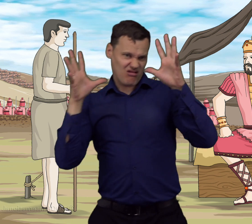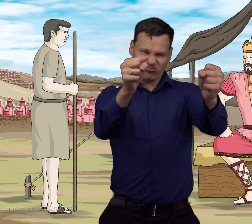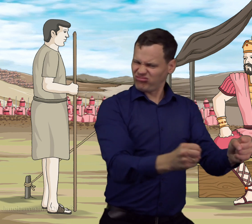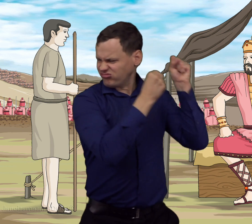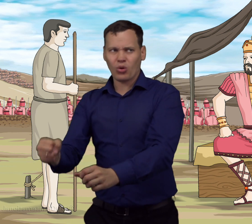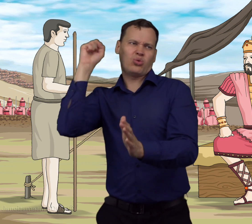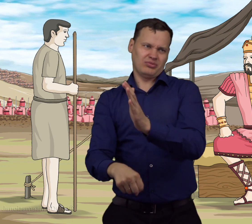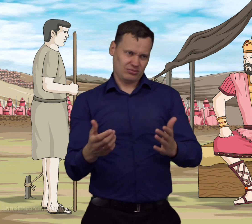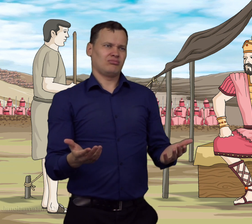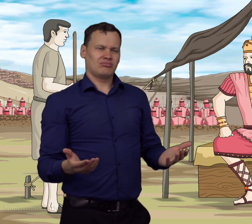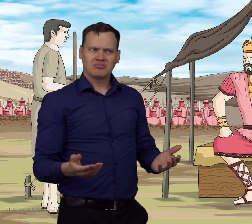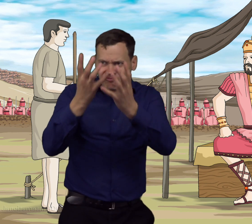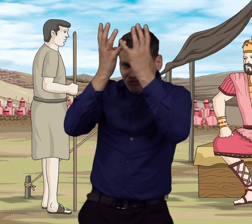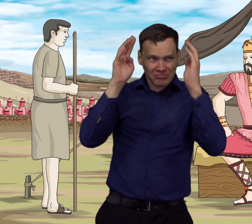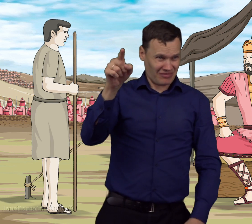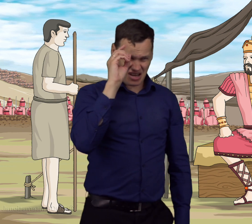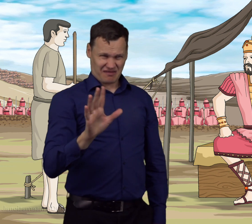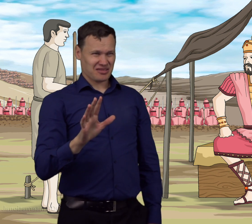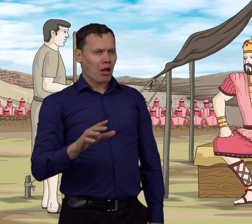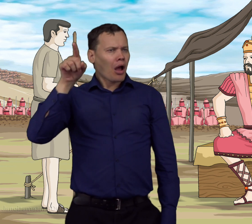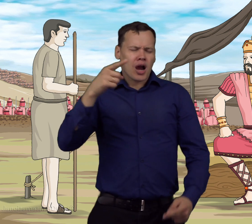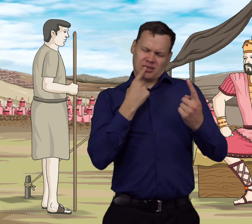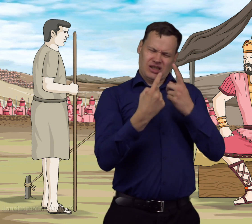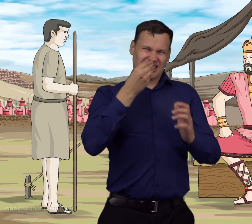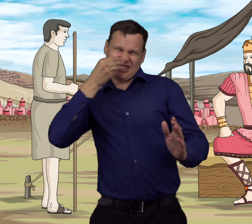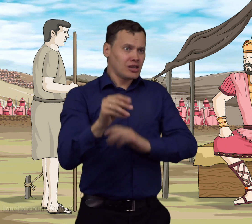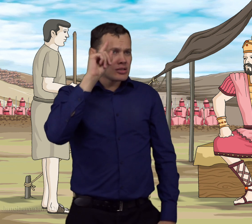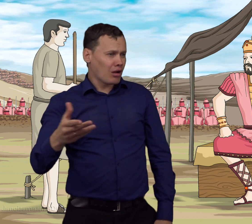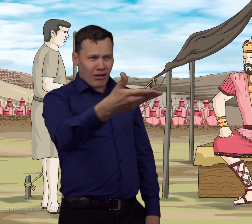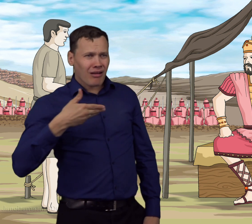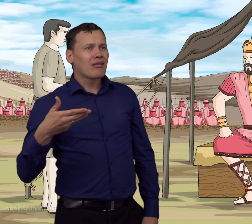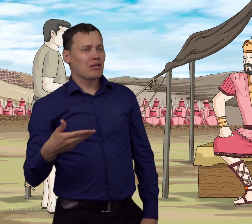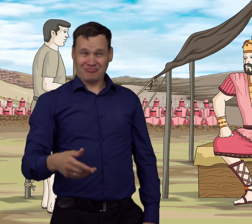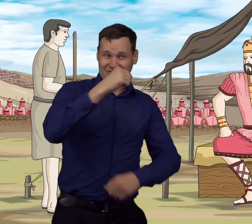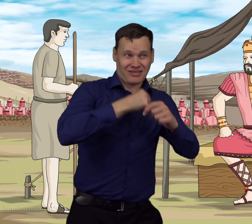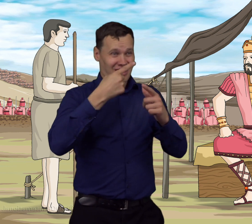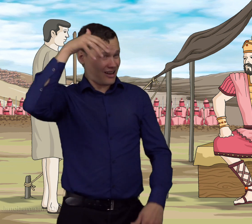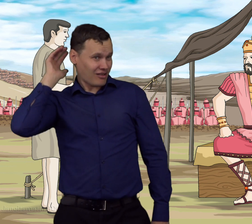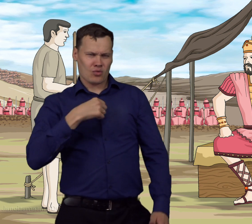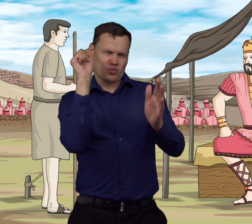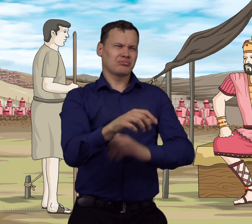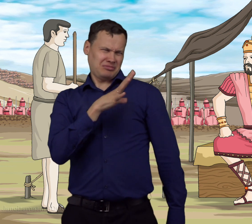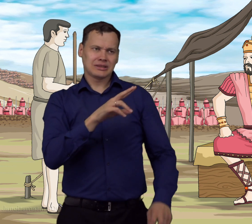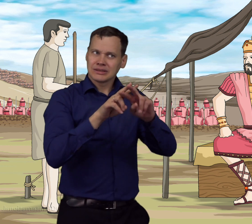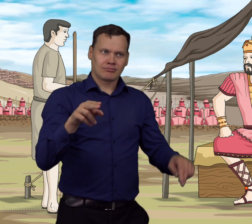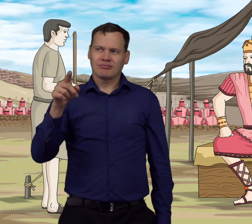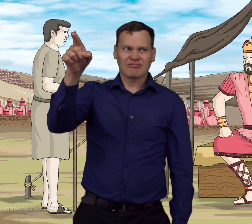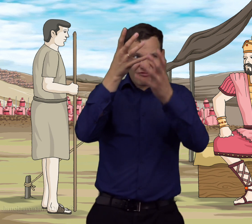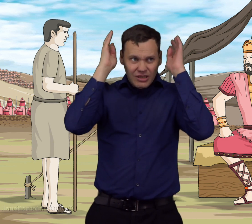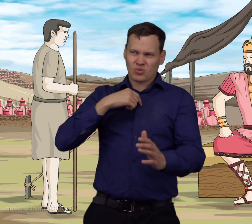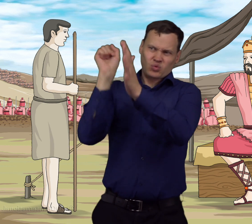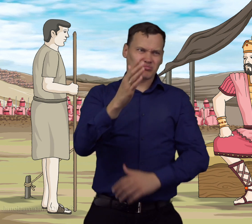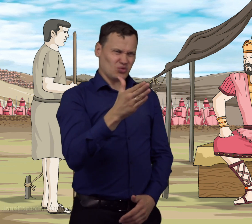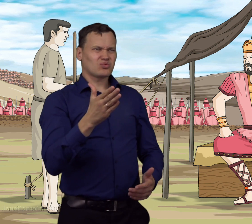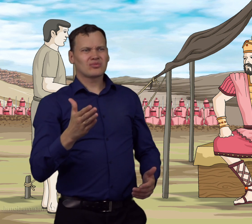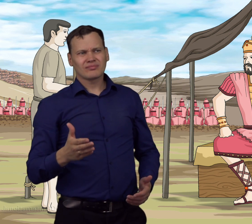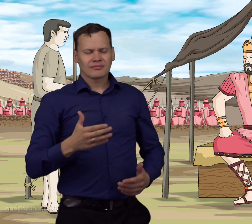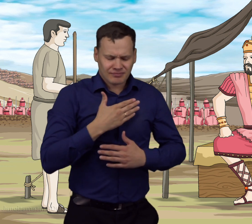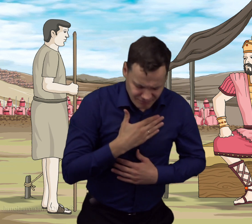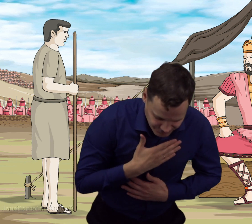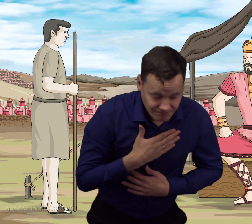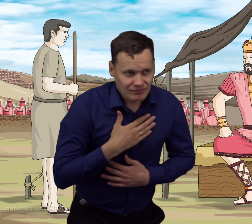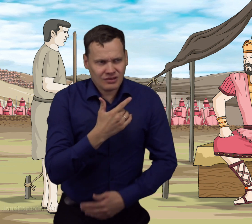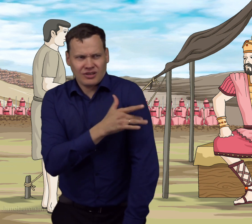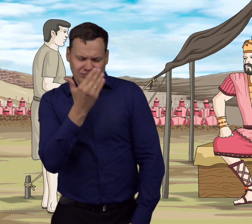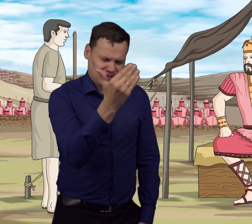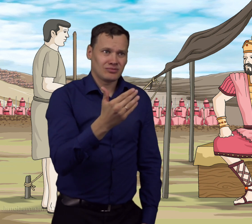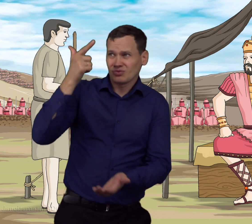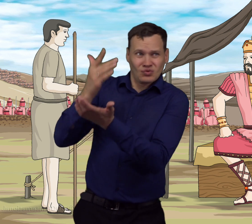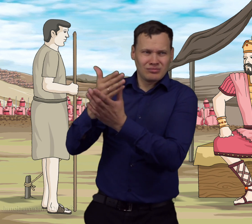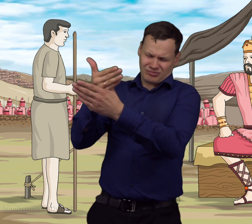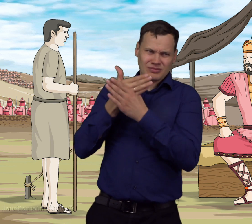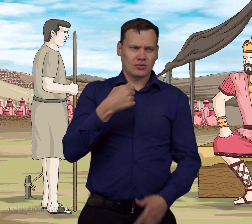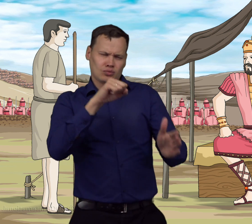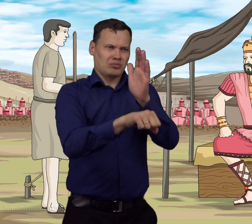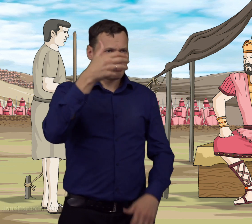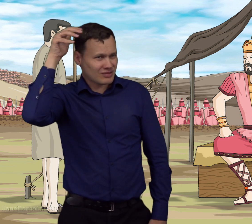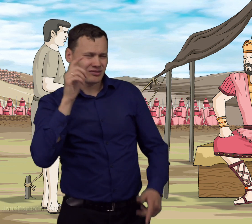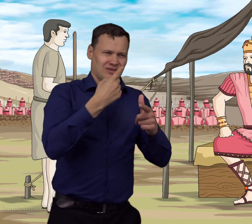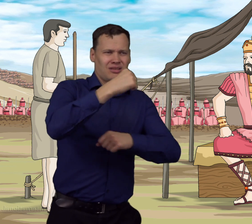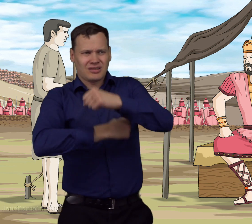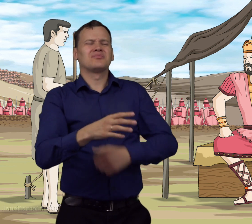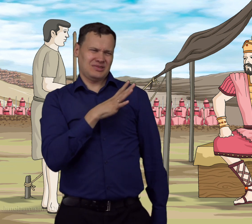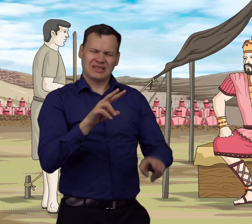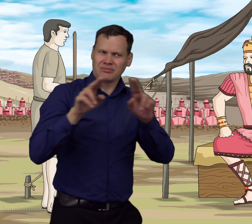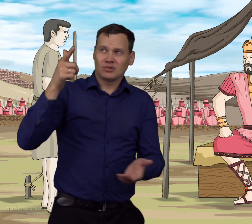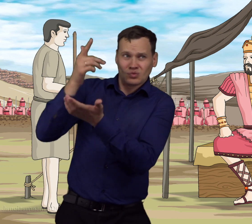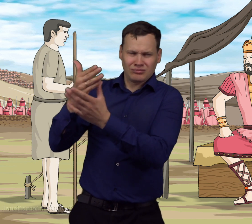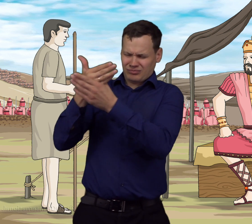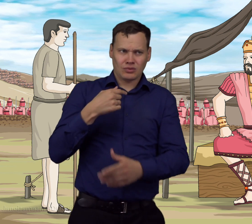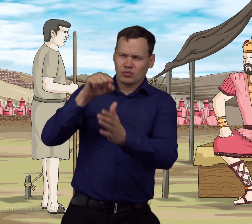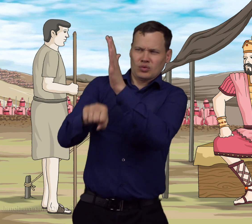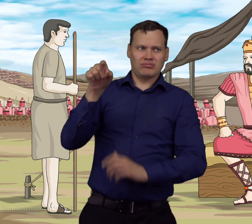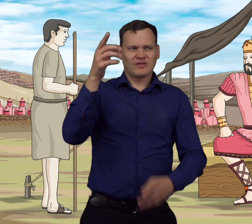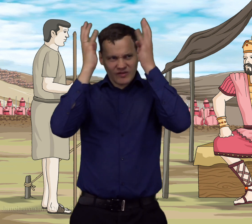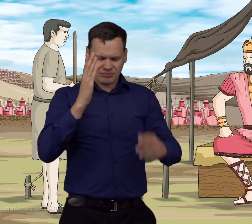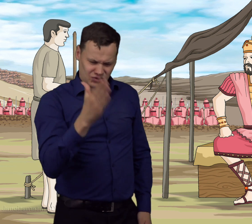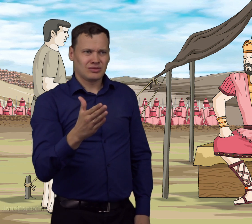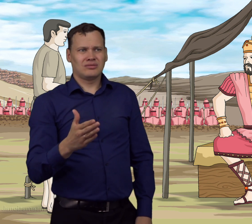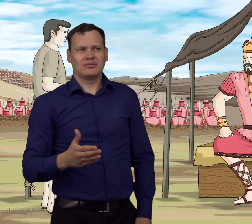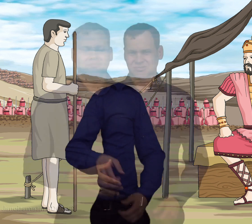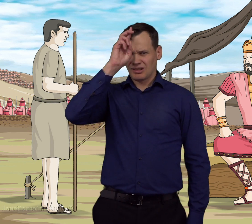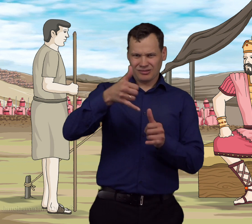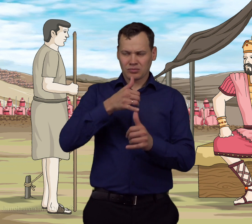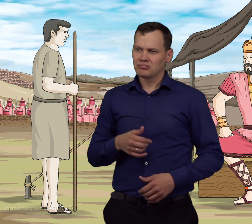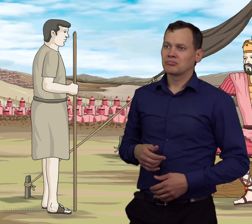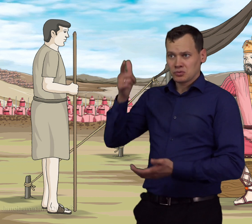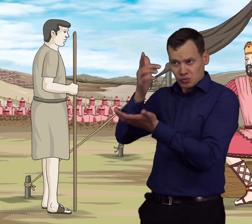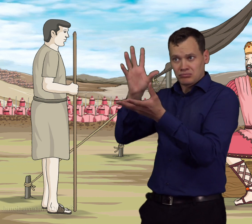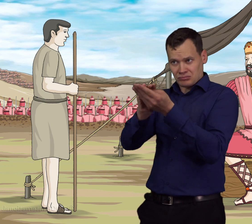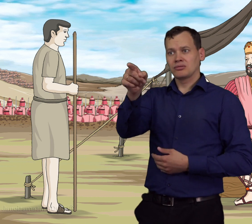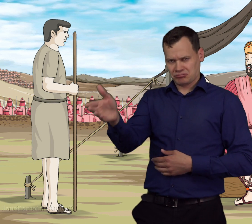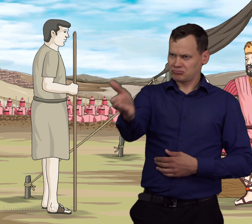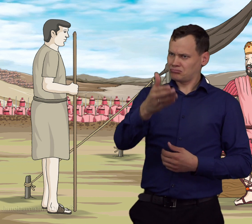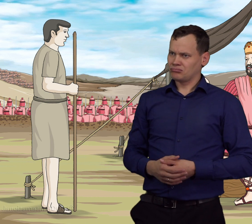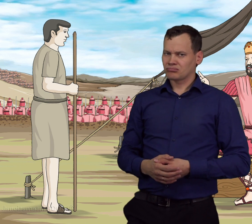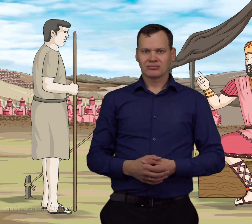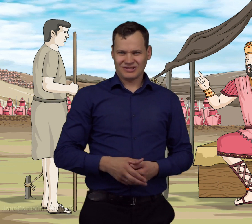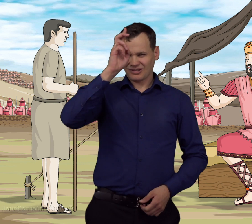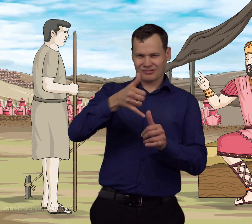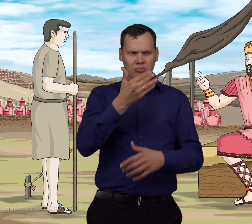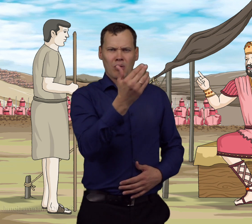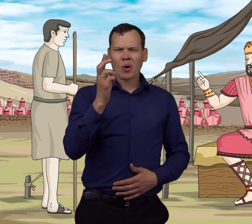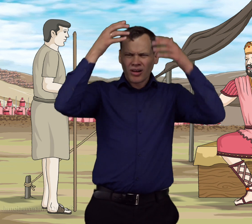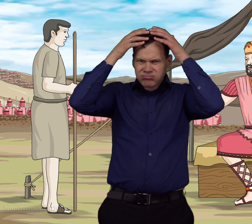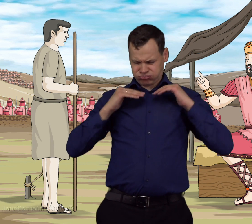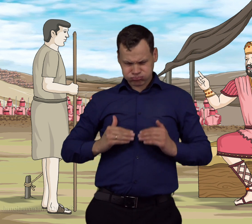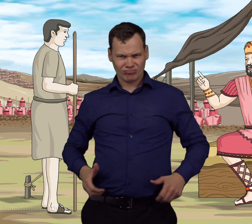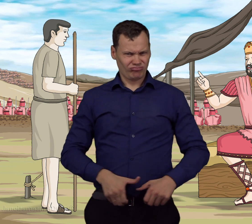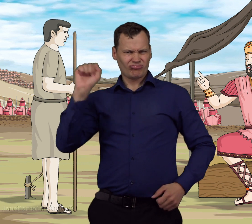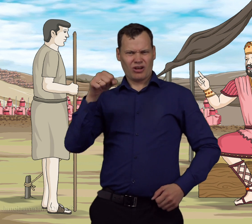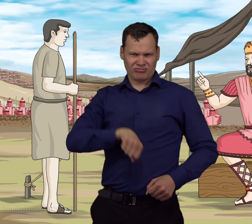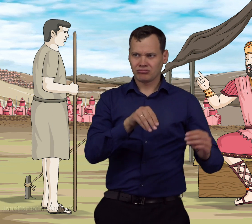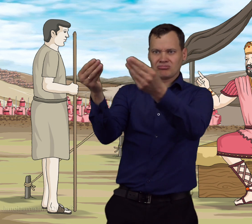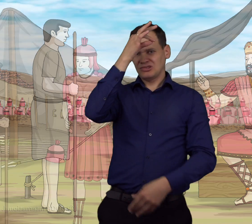Your servant has killed lions and bears; this uncircumcised Philistine will be like one of them, for he has defied the armies of the living God.” David added, “The LORD, who delivered me from the claws of the lion and the bear, will deliver me from the hand of this Philistine.”